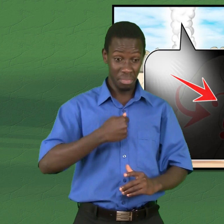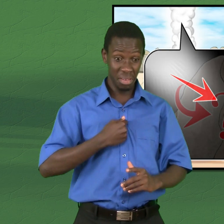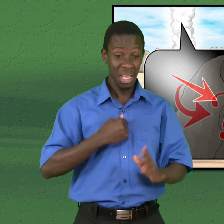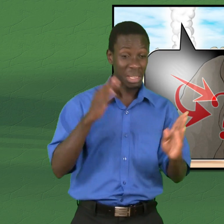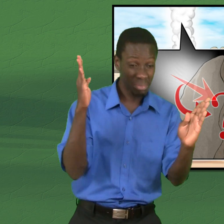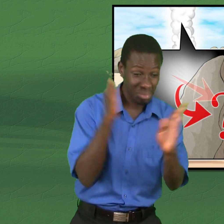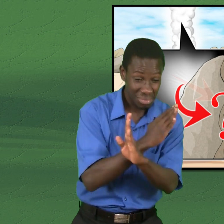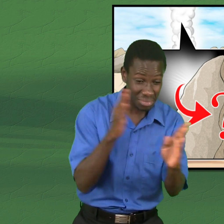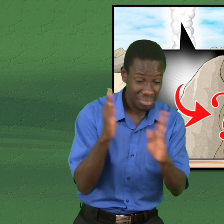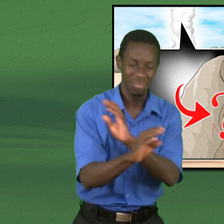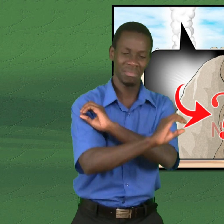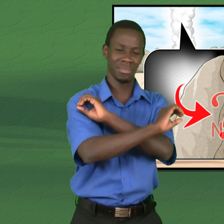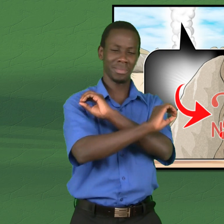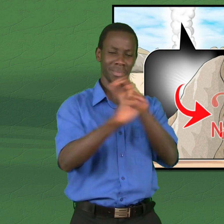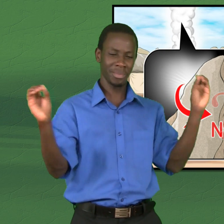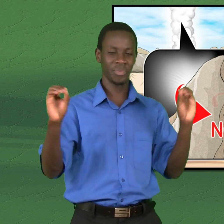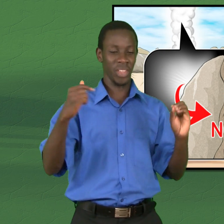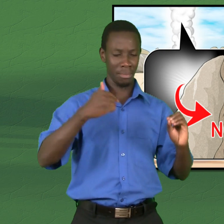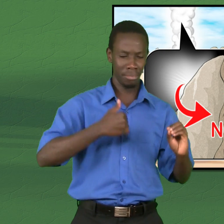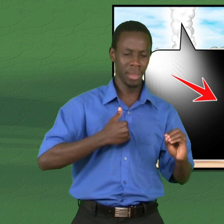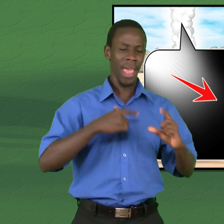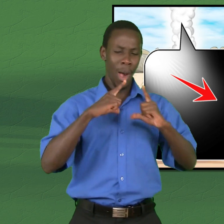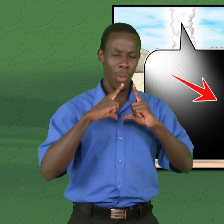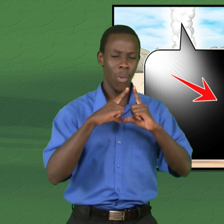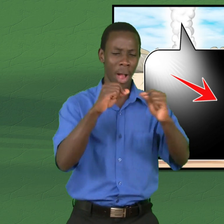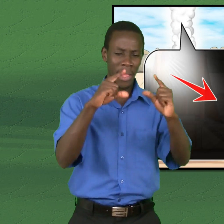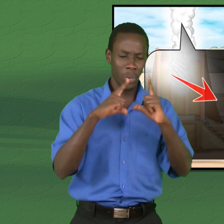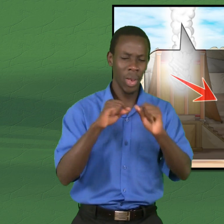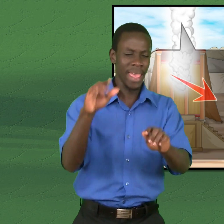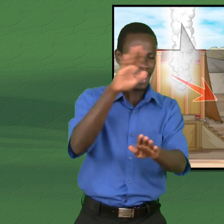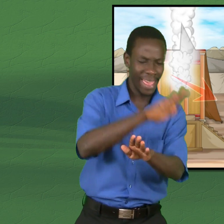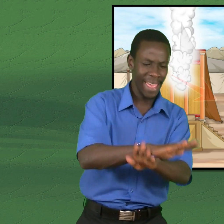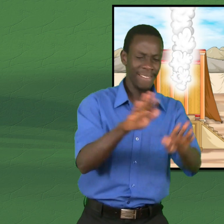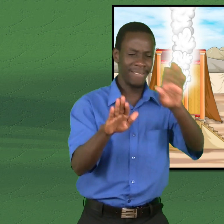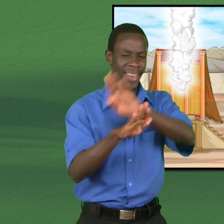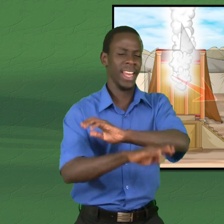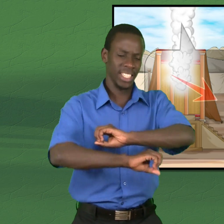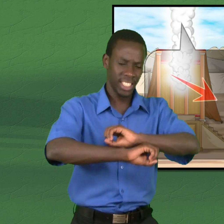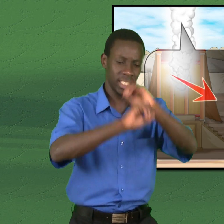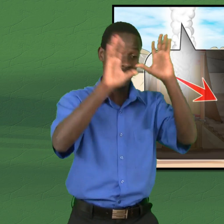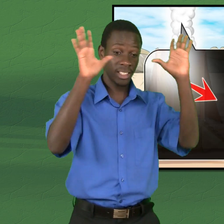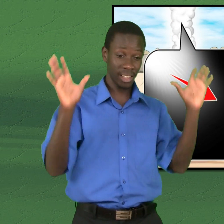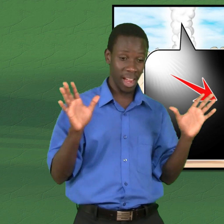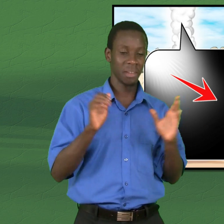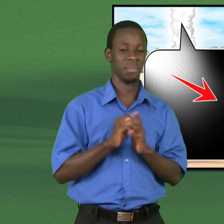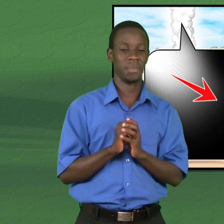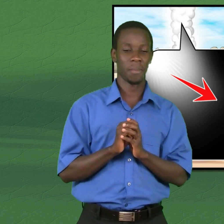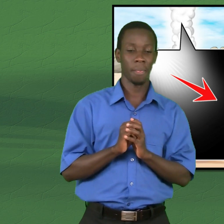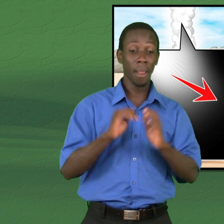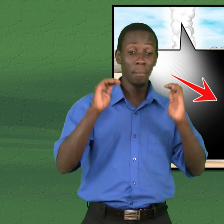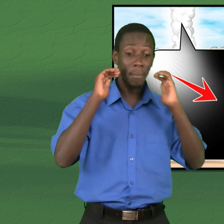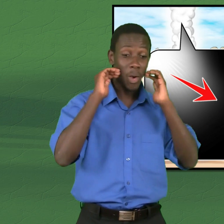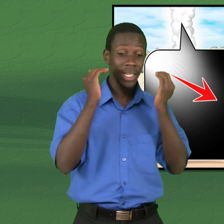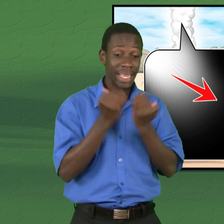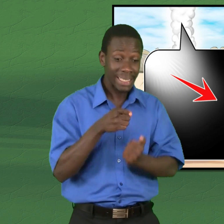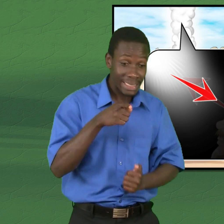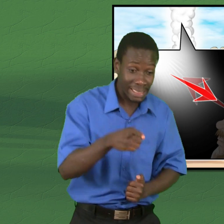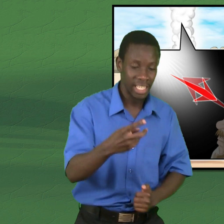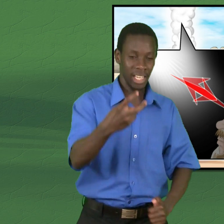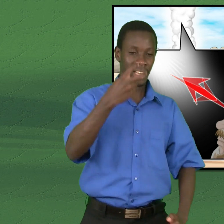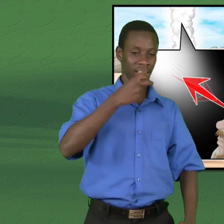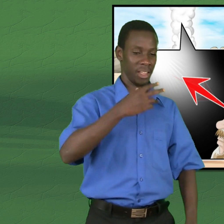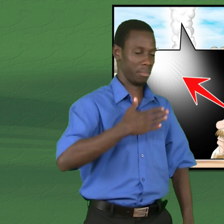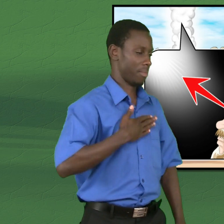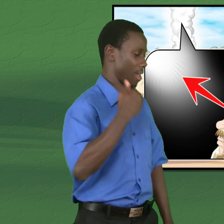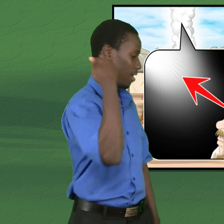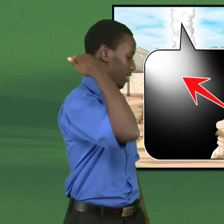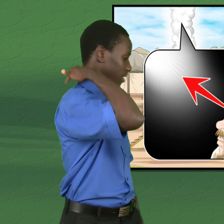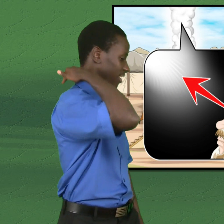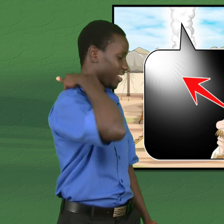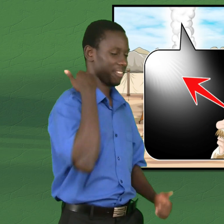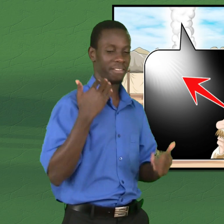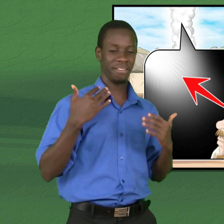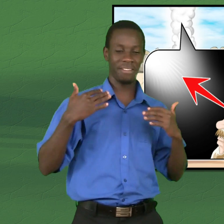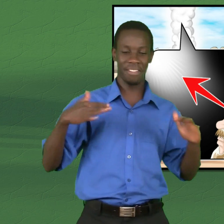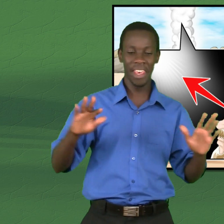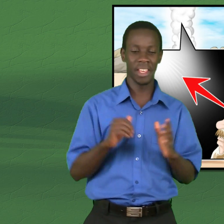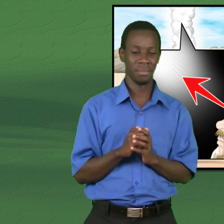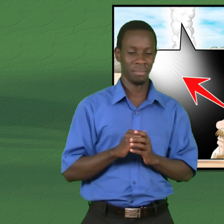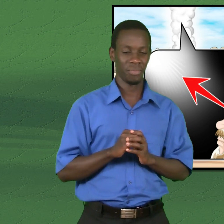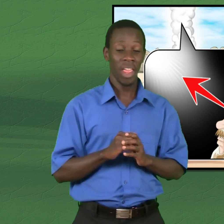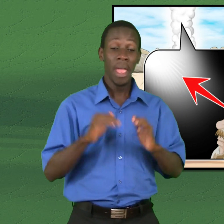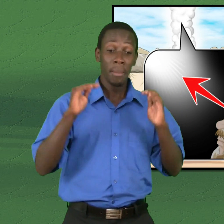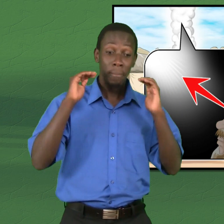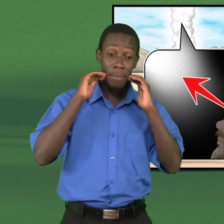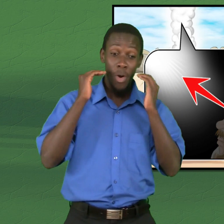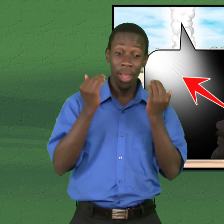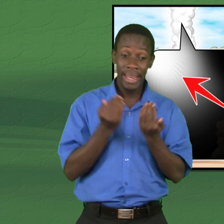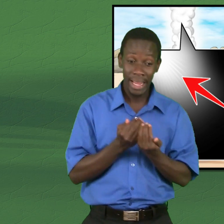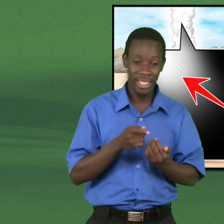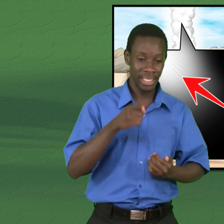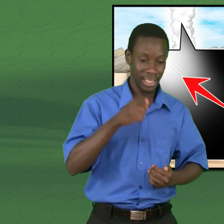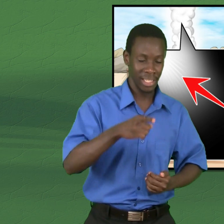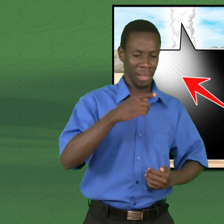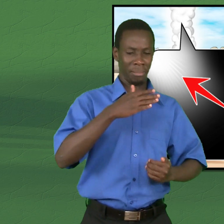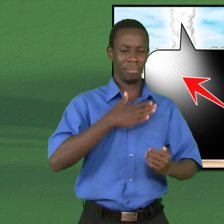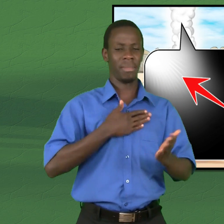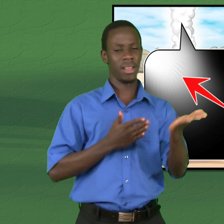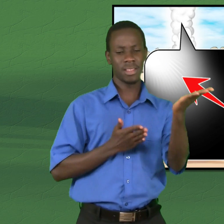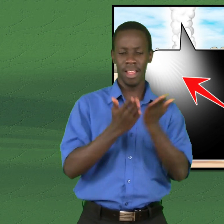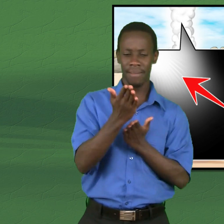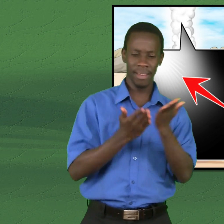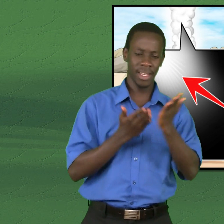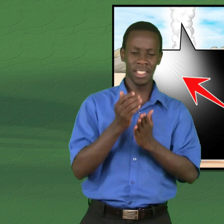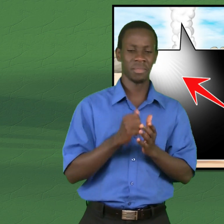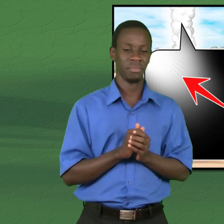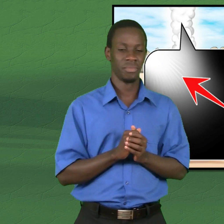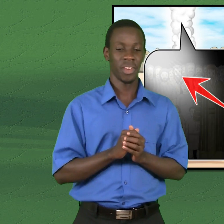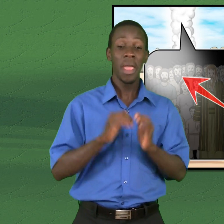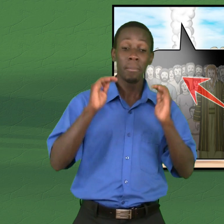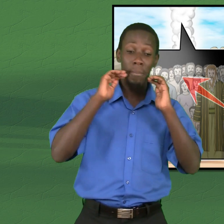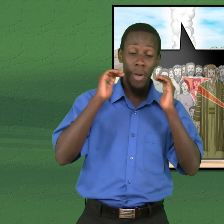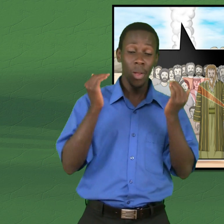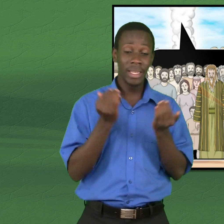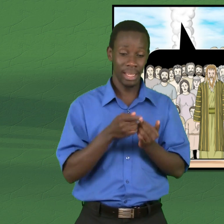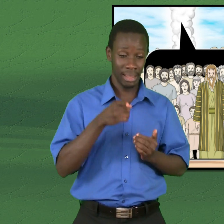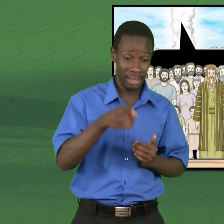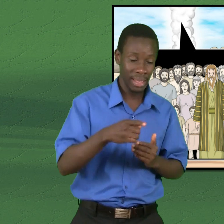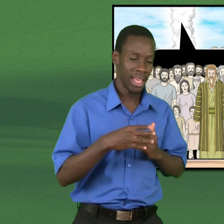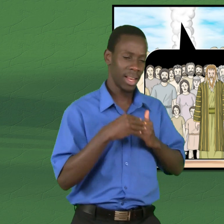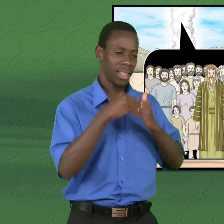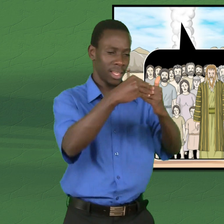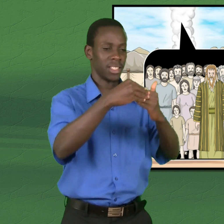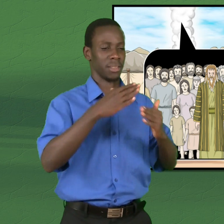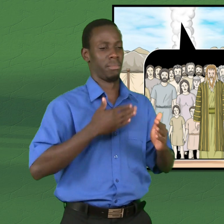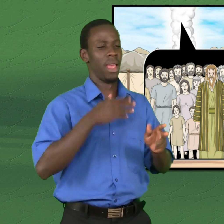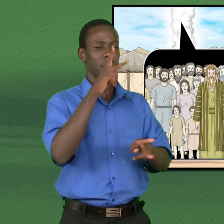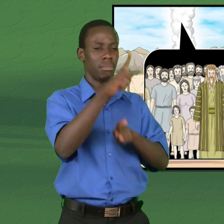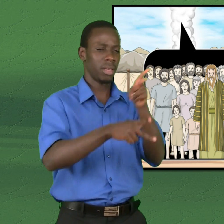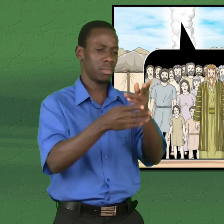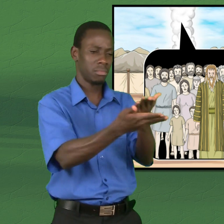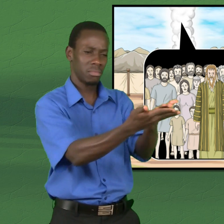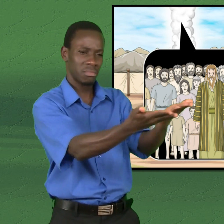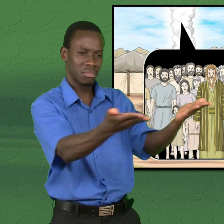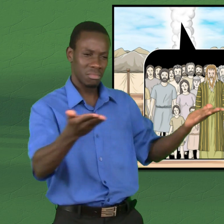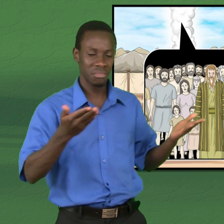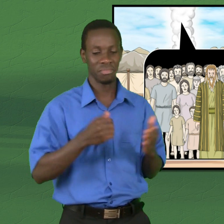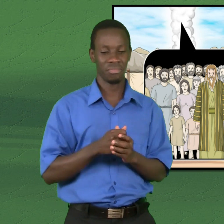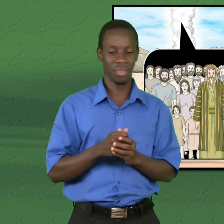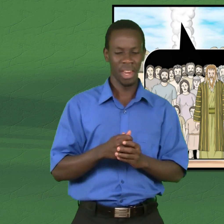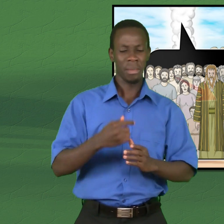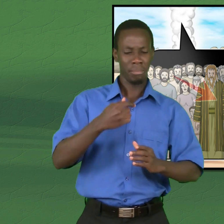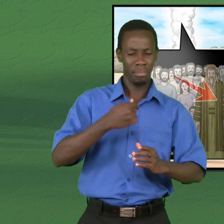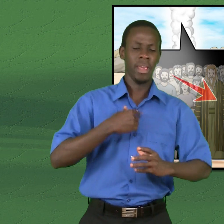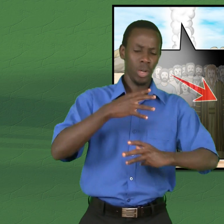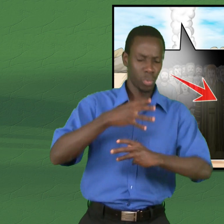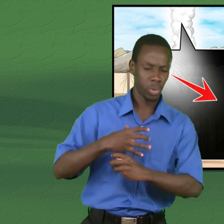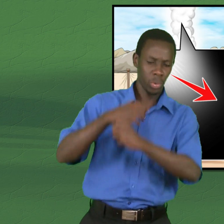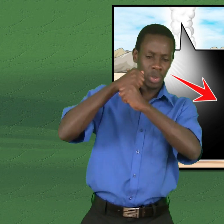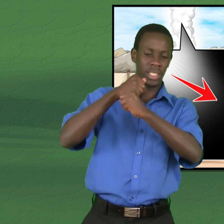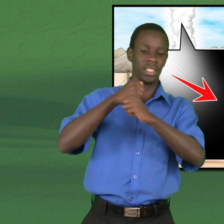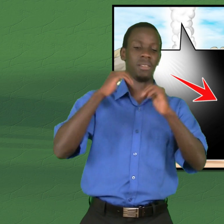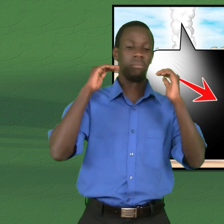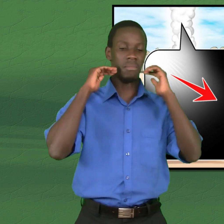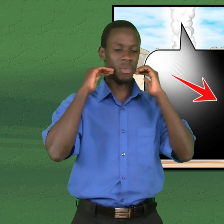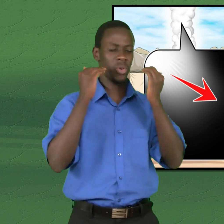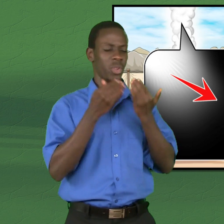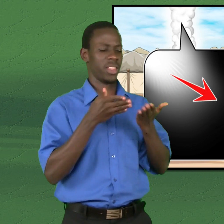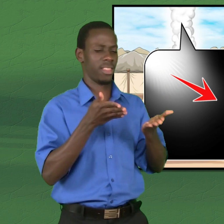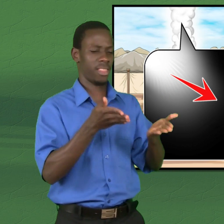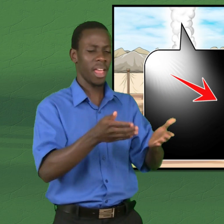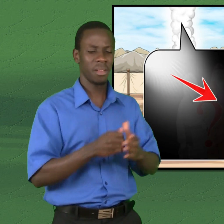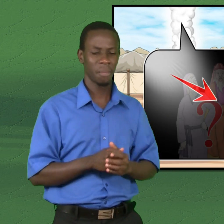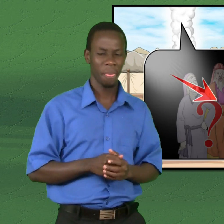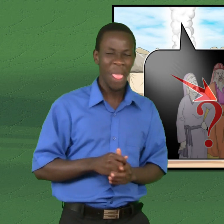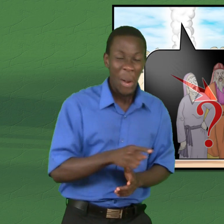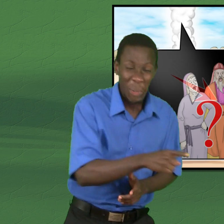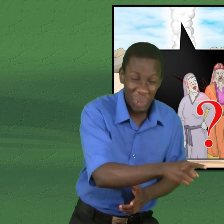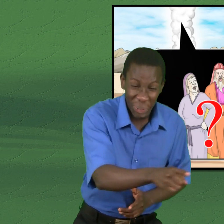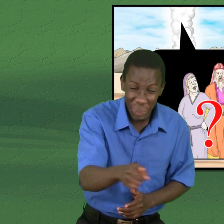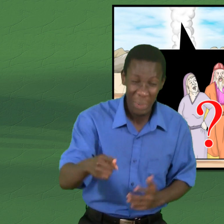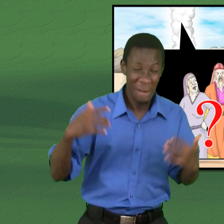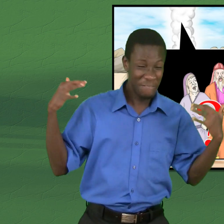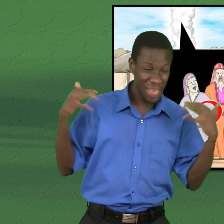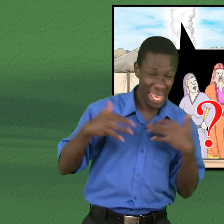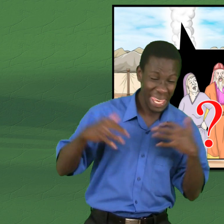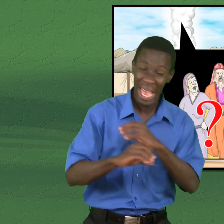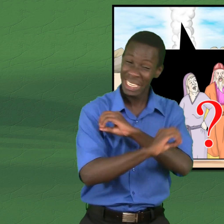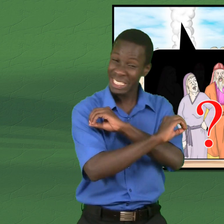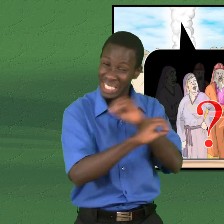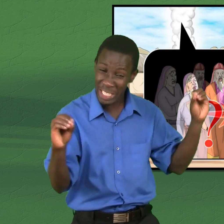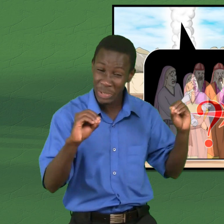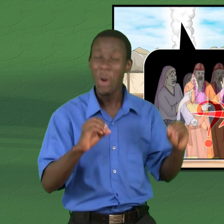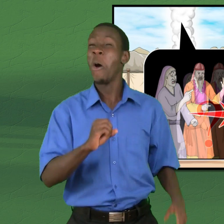I speak with him face to face, clearly and not in riddles; he sees the form of the LORD.